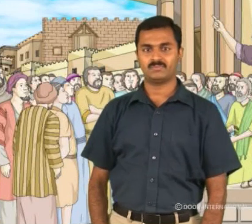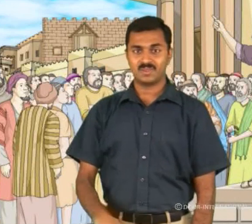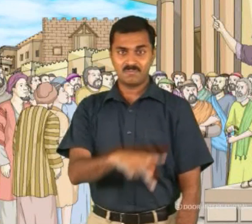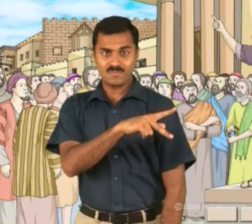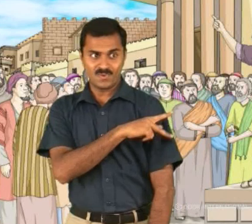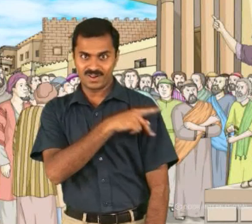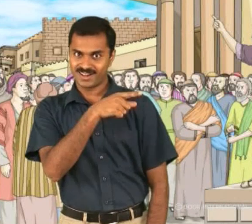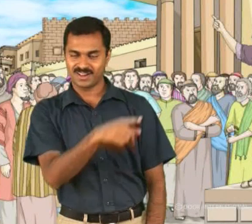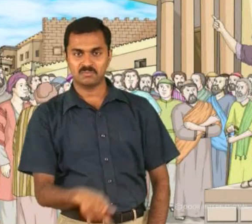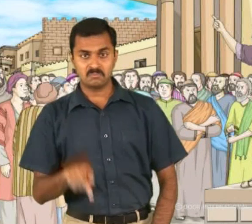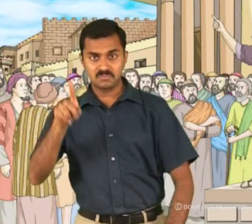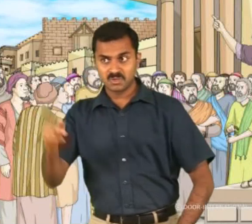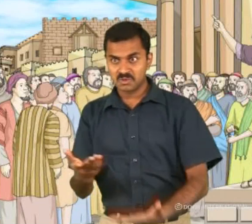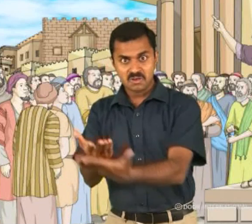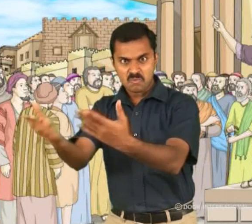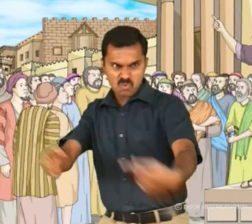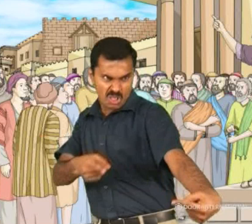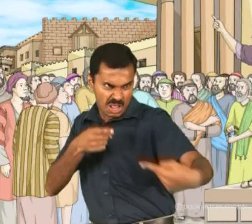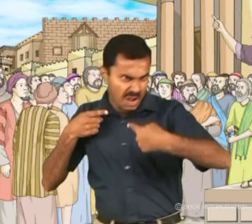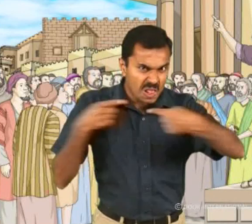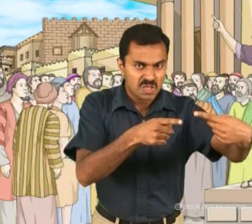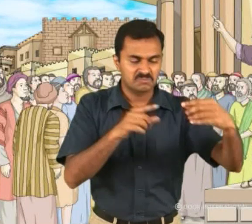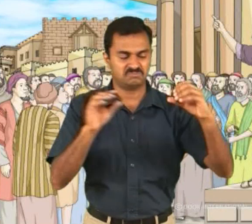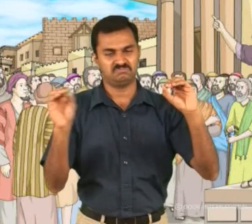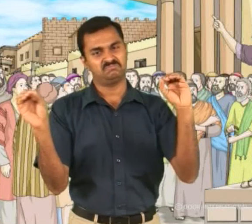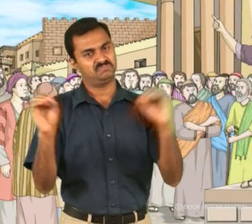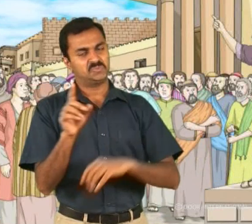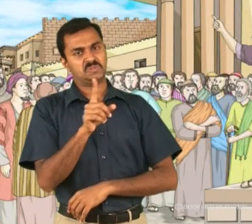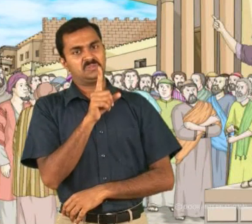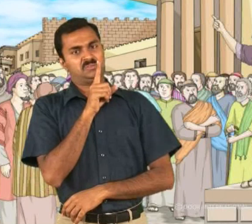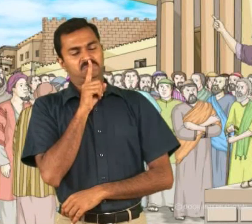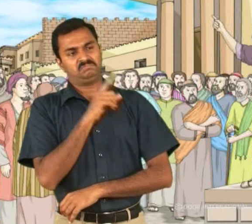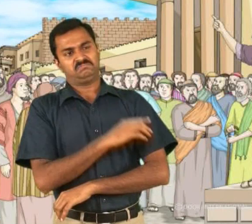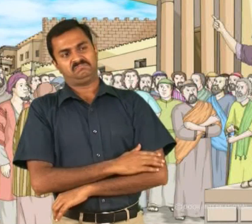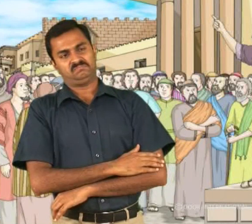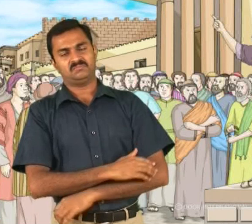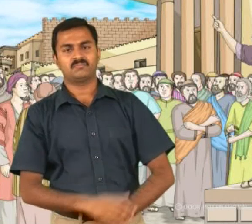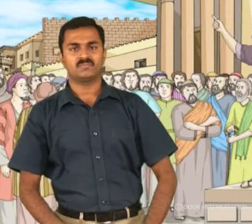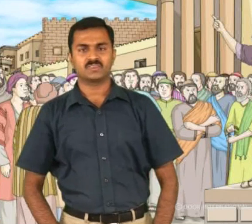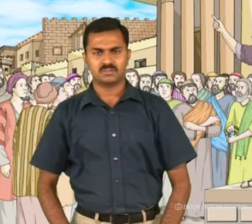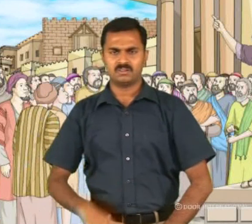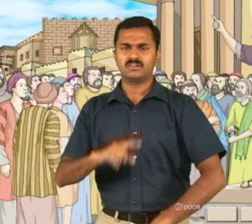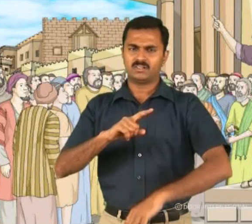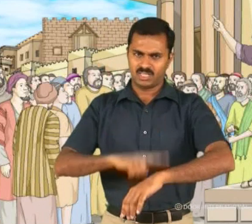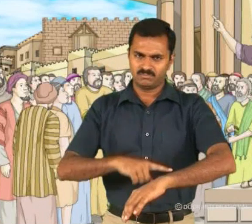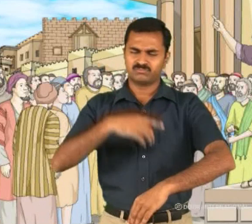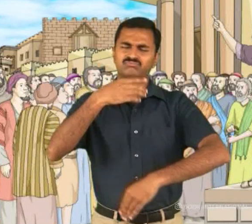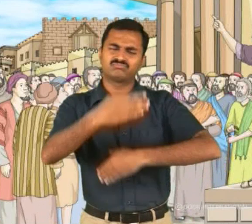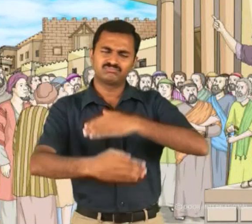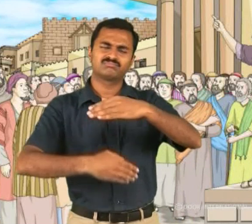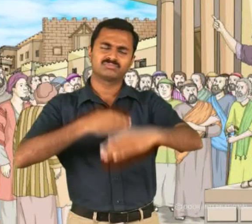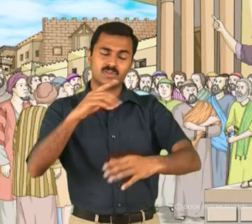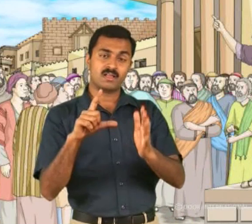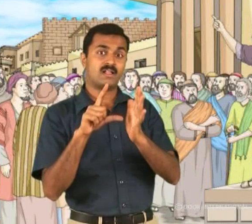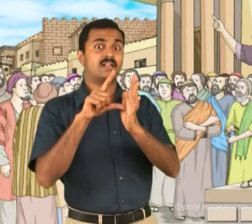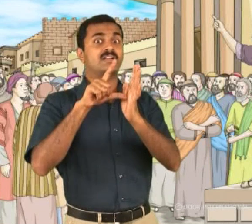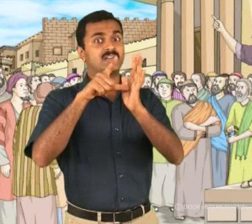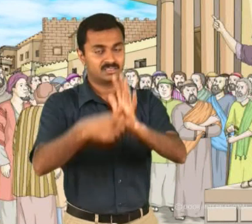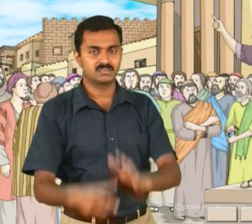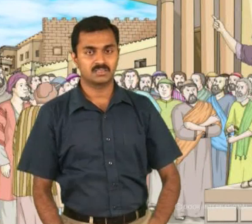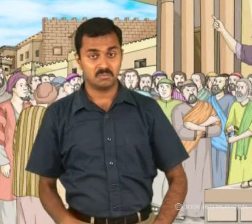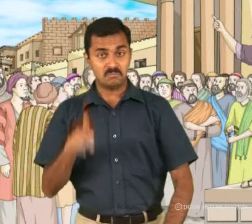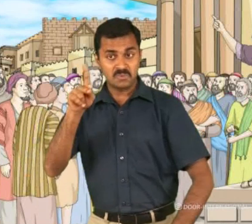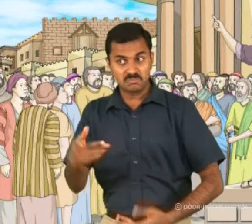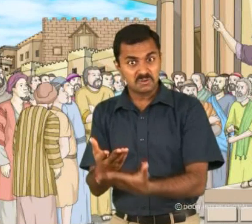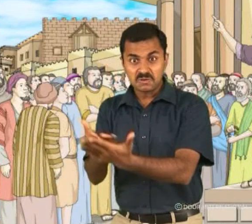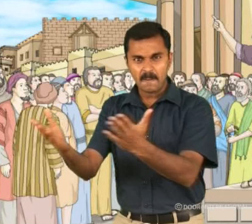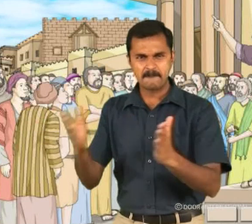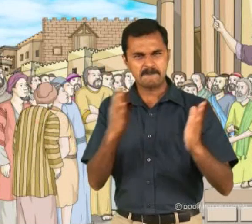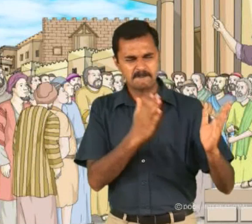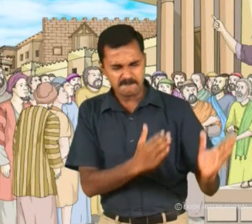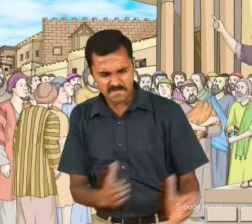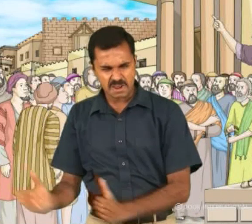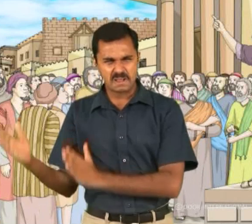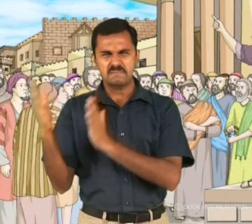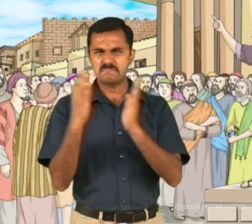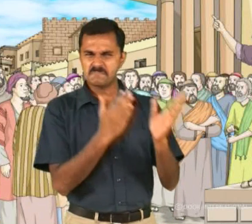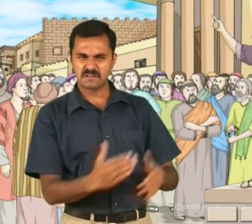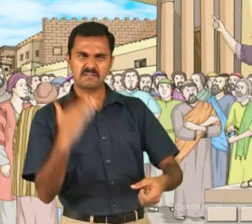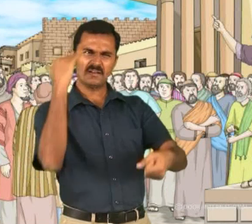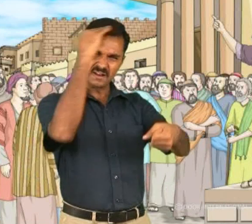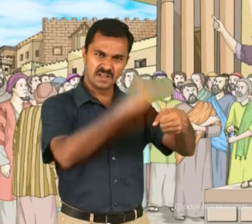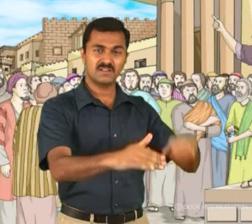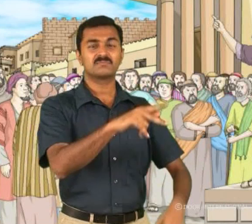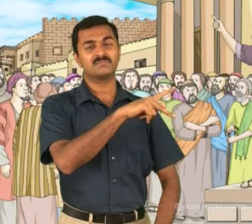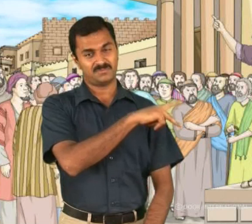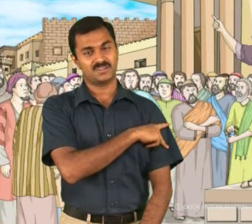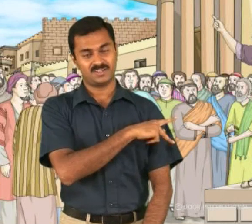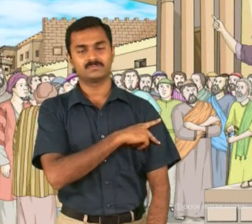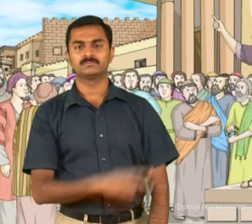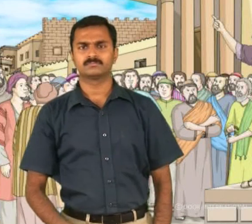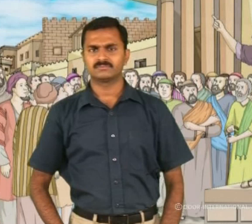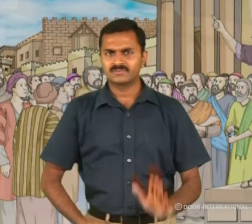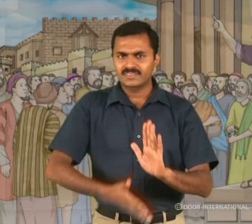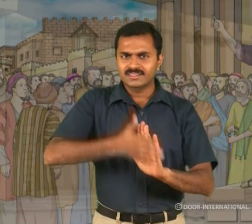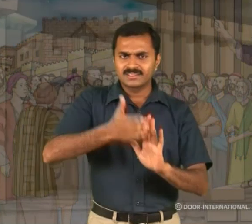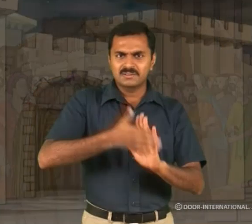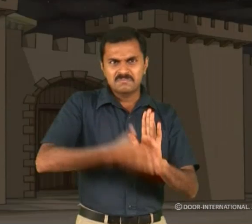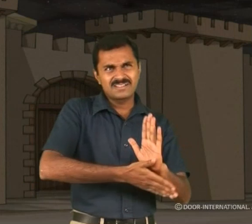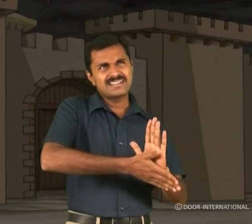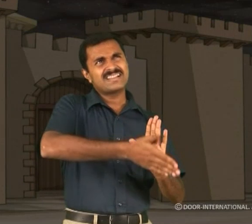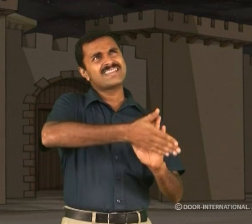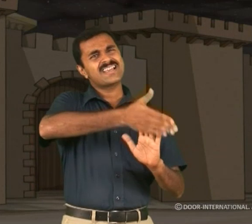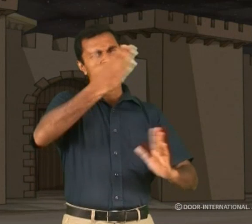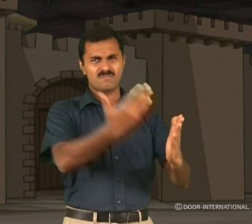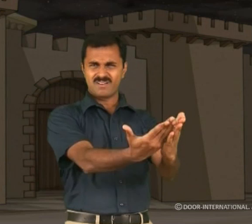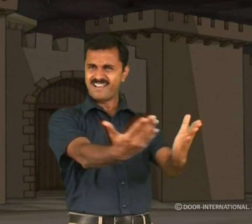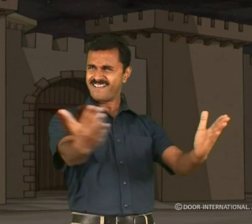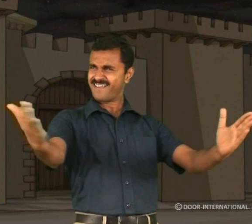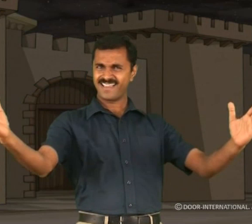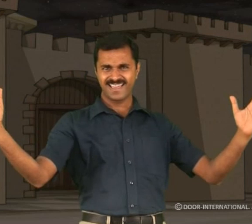After many days had passed, the Jews conspired to kill him, but Saul learned of their plot.